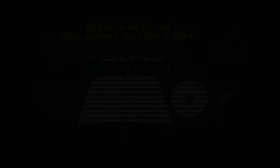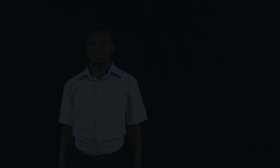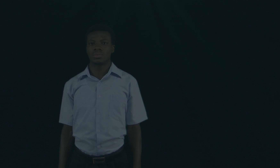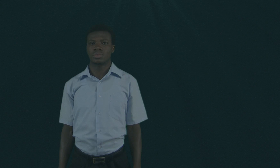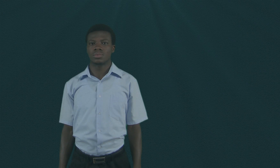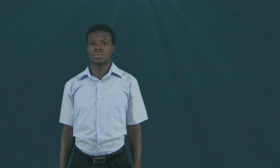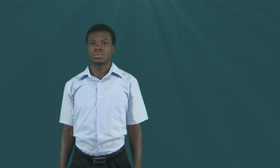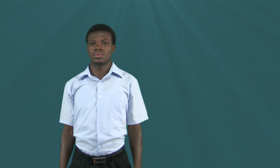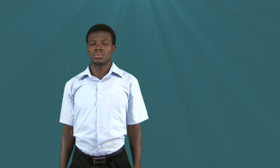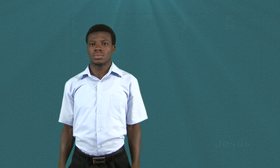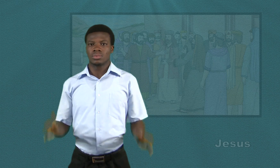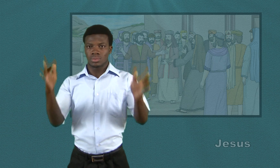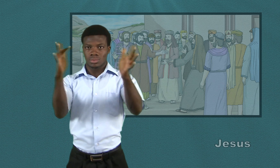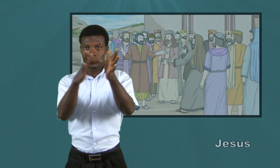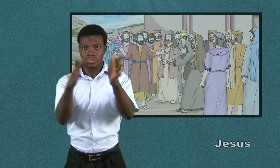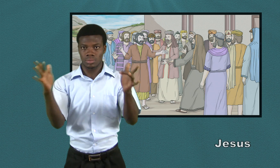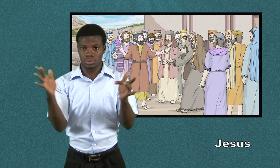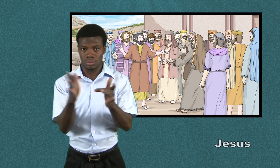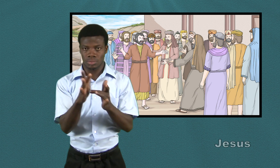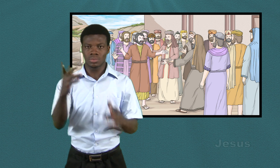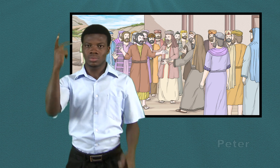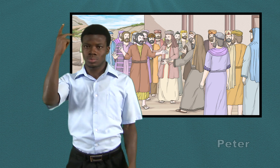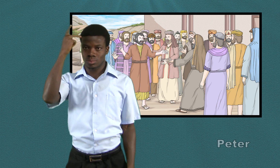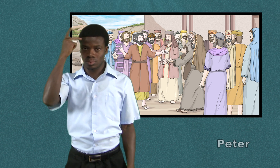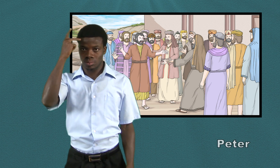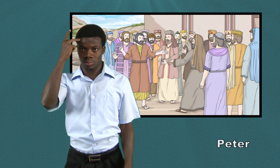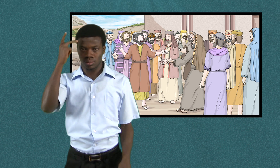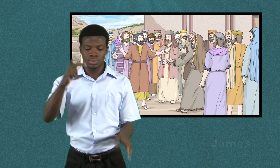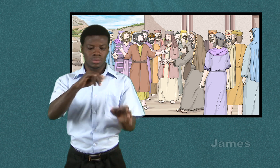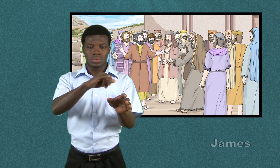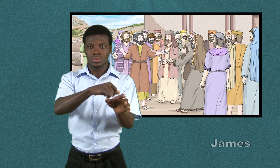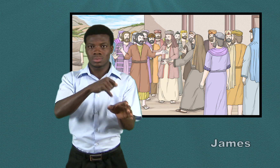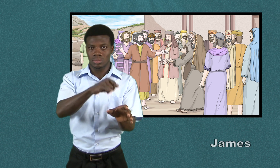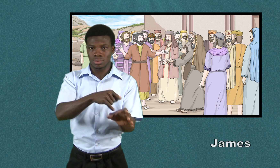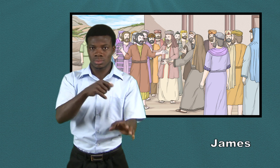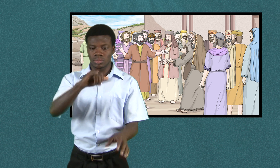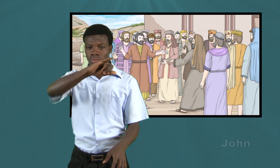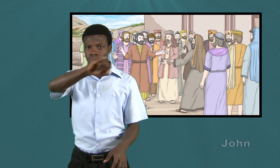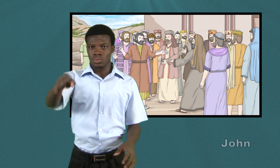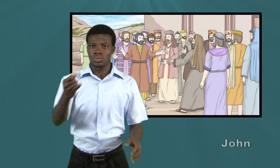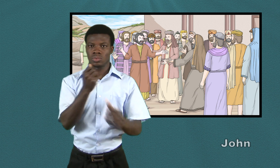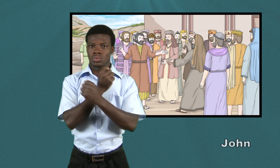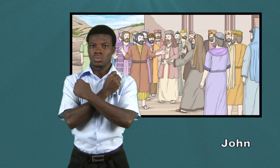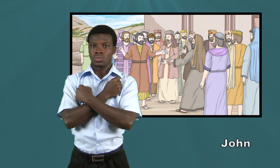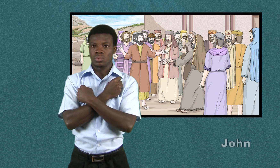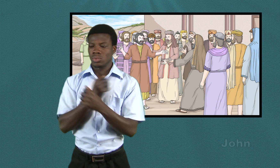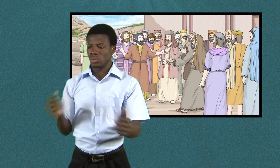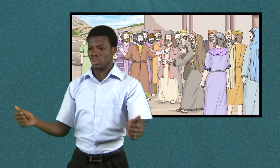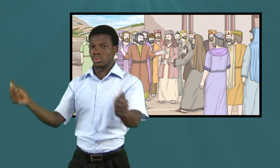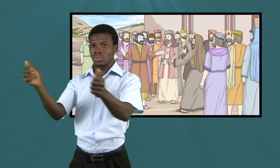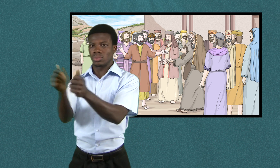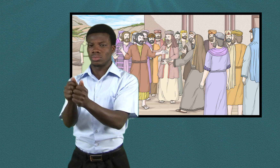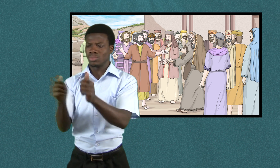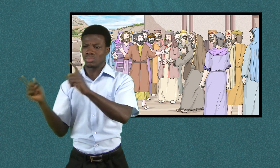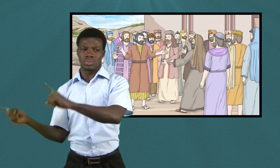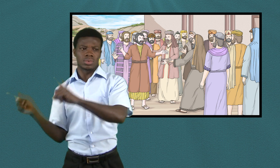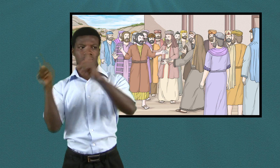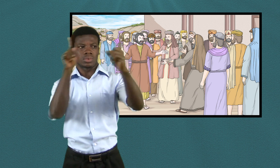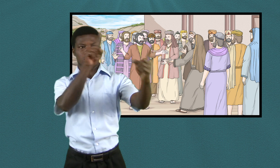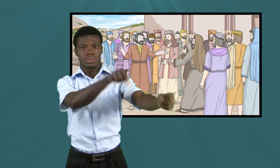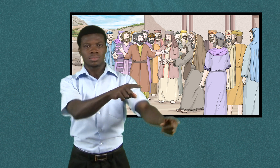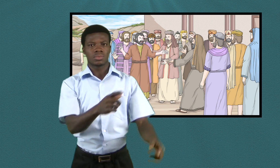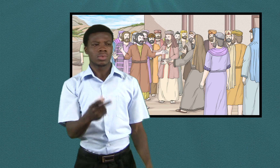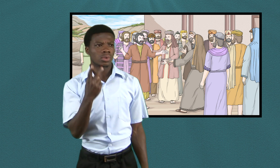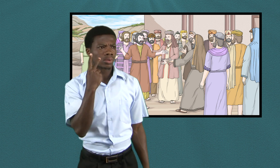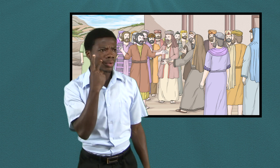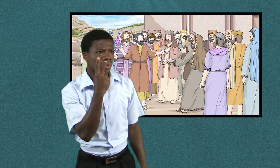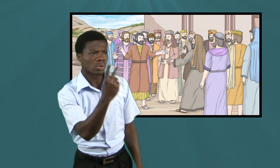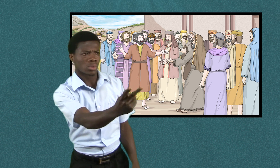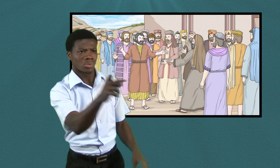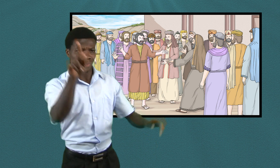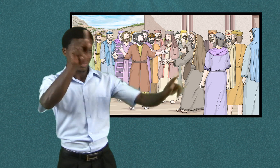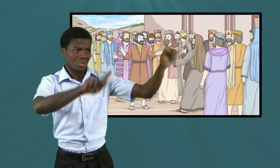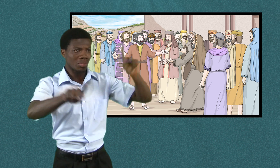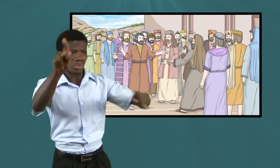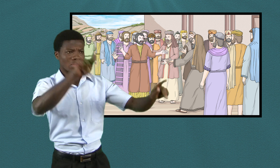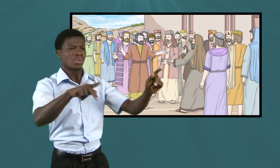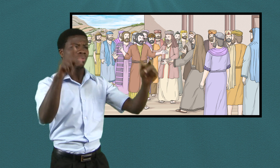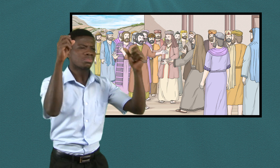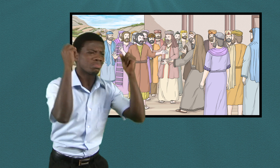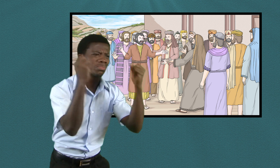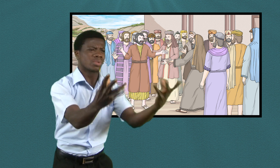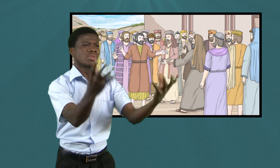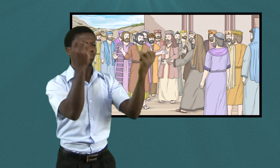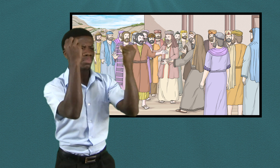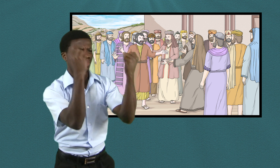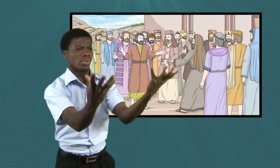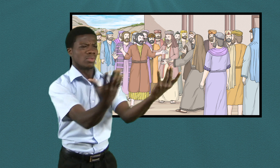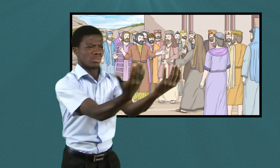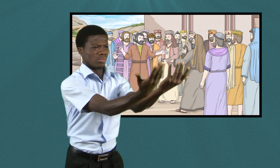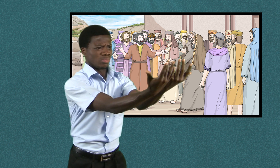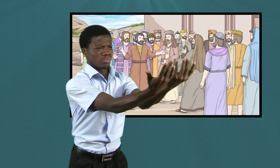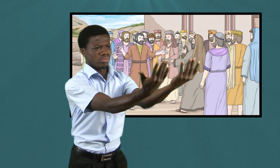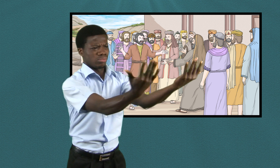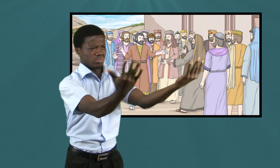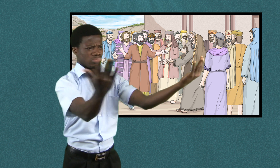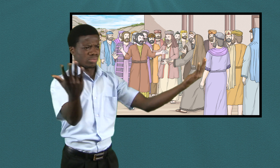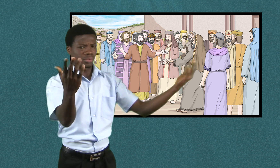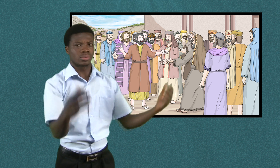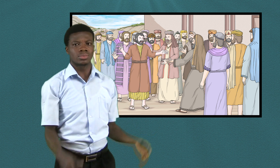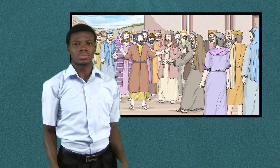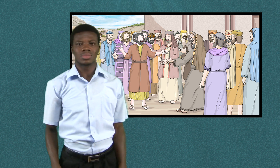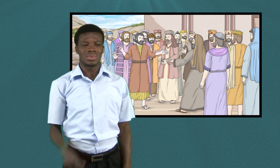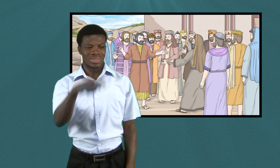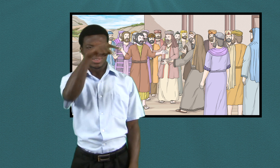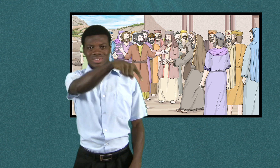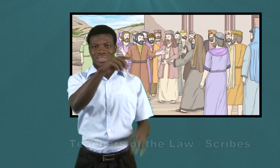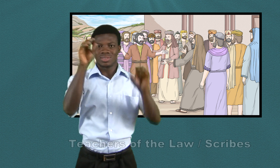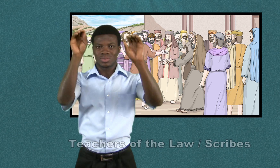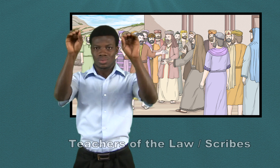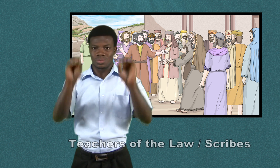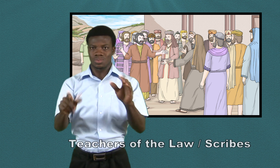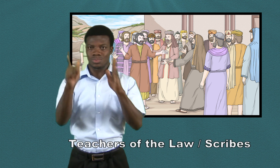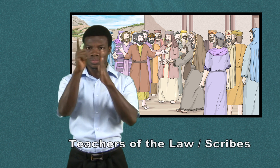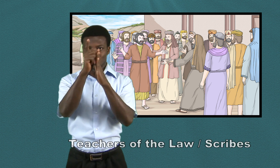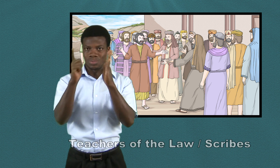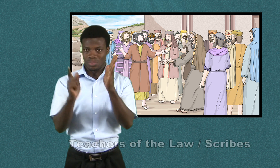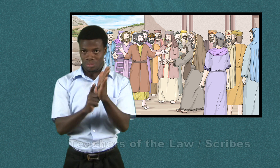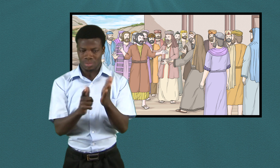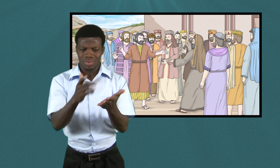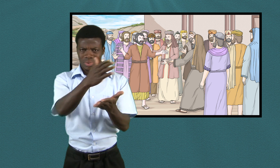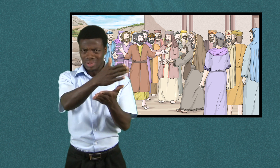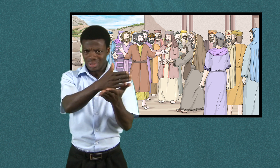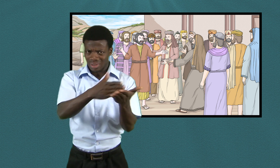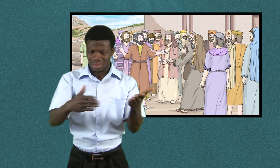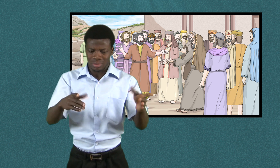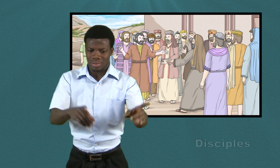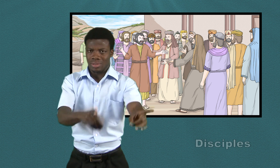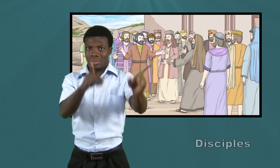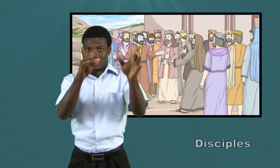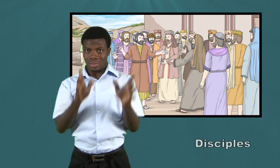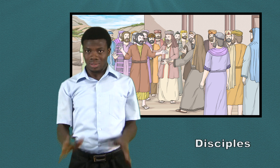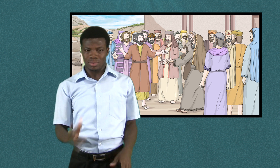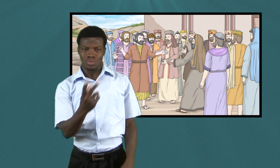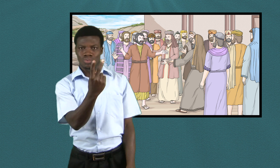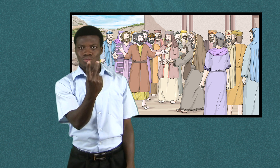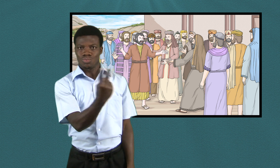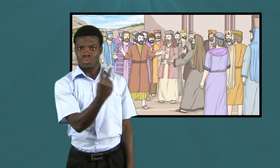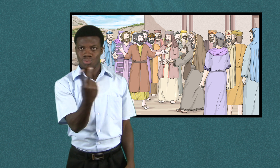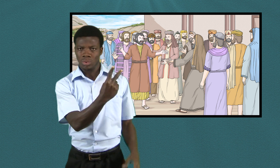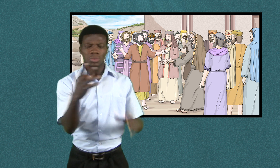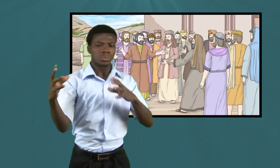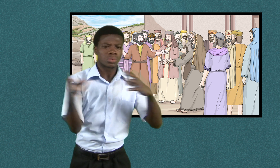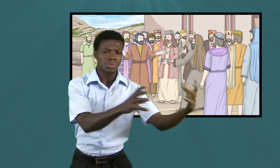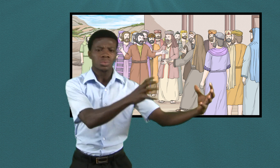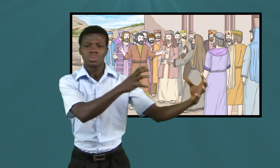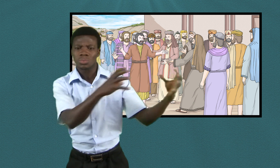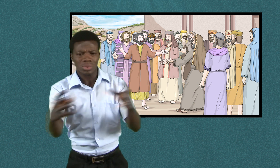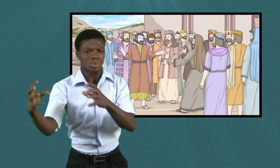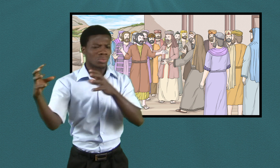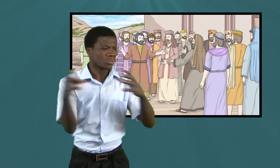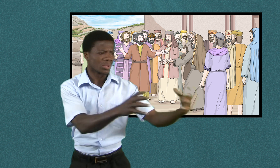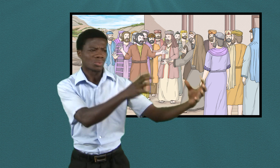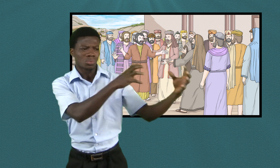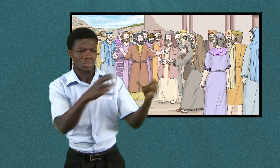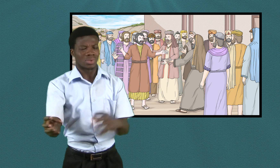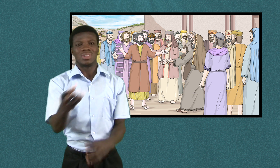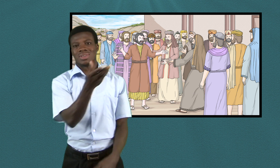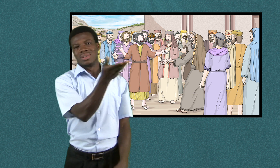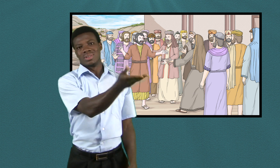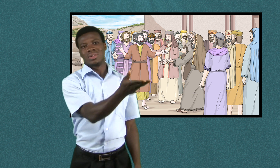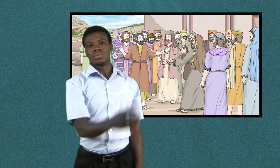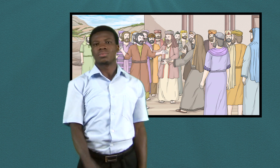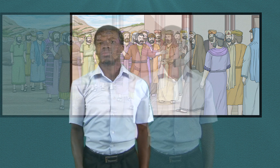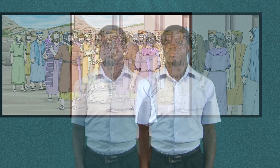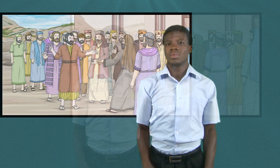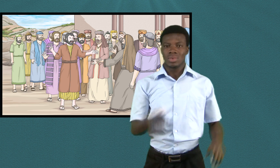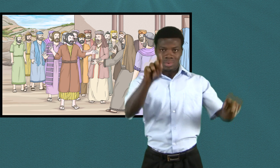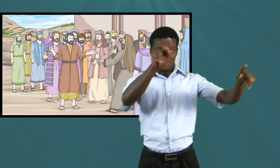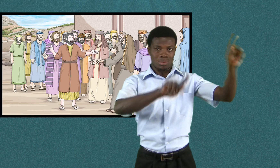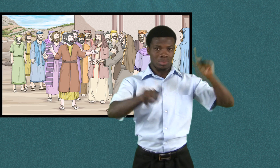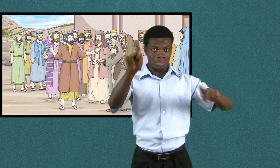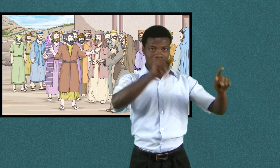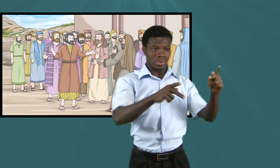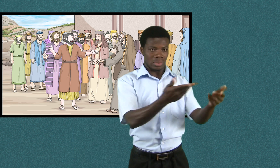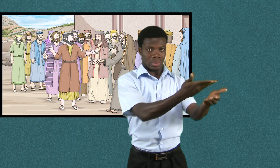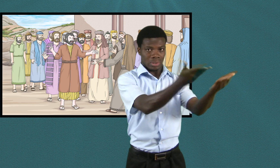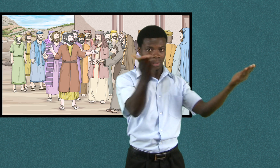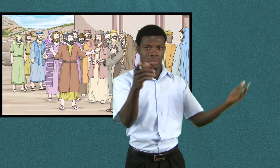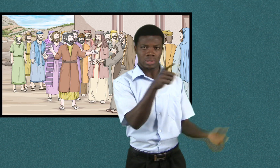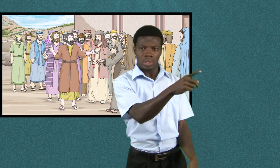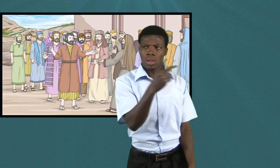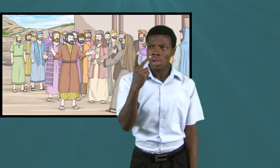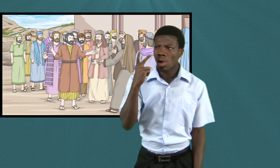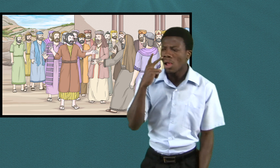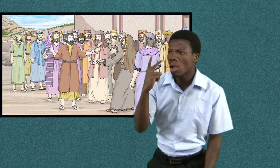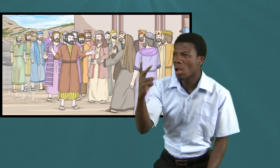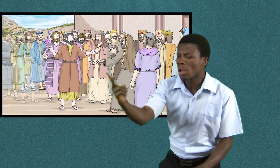When they returned to the other disciples, they saw a large crowd around them, and scribes arguing with them.